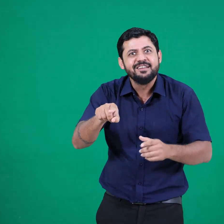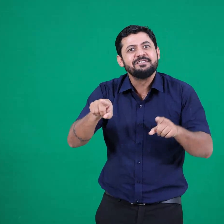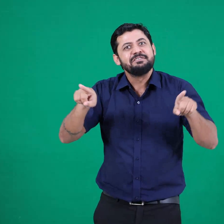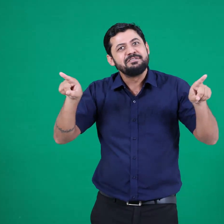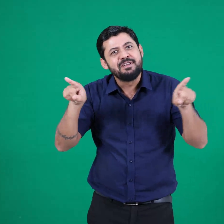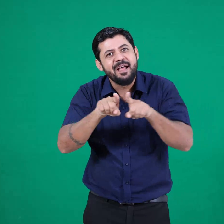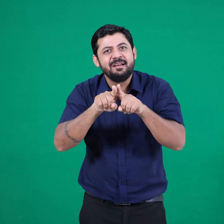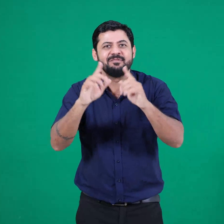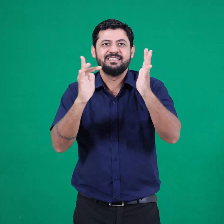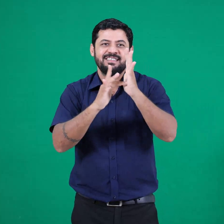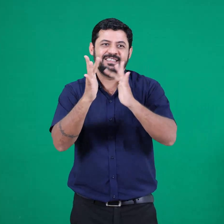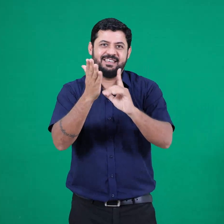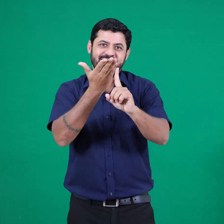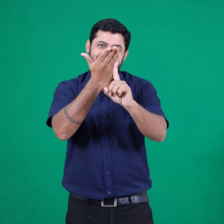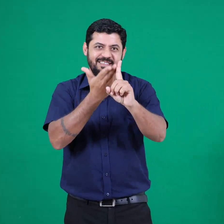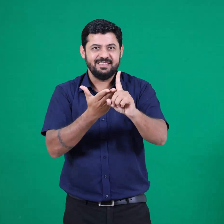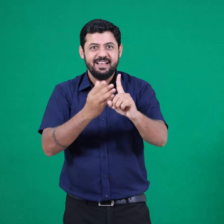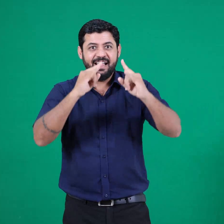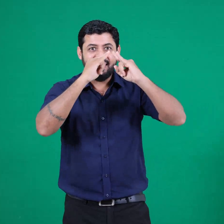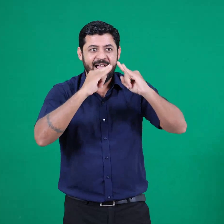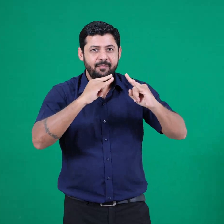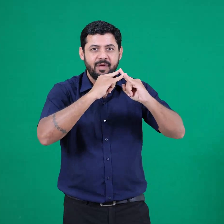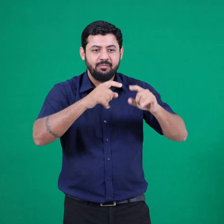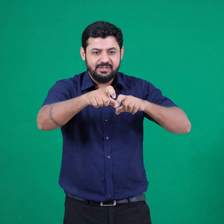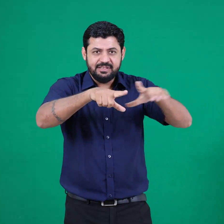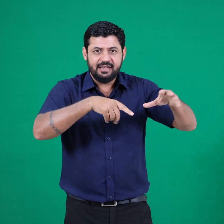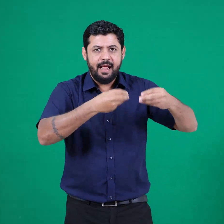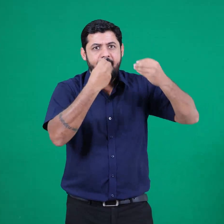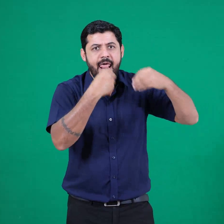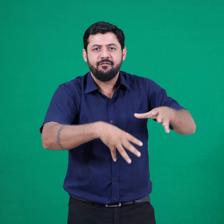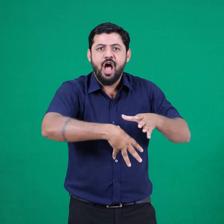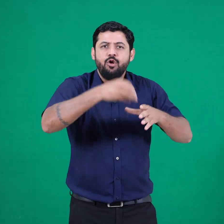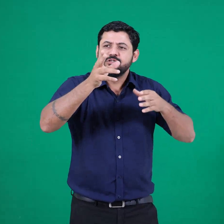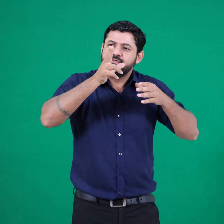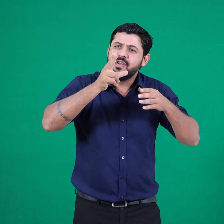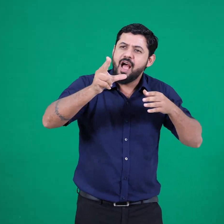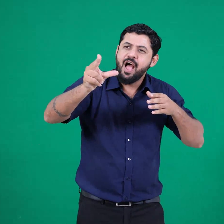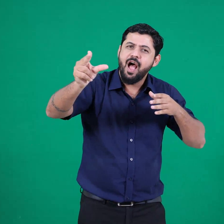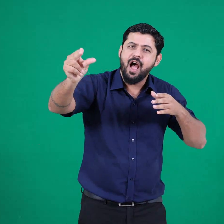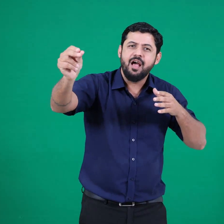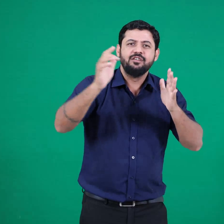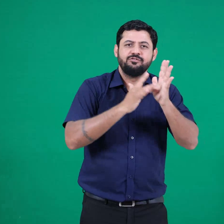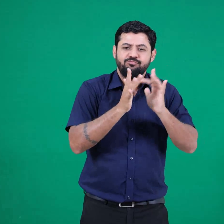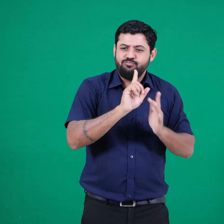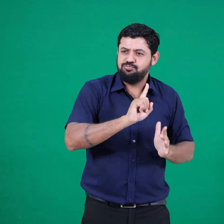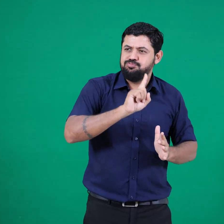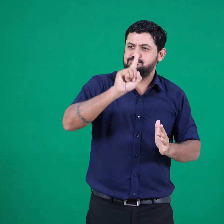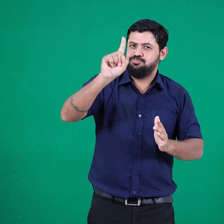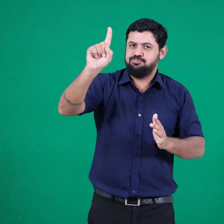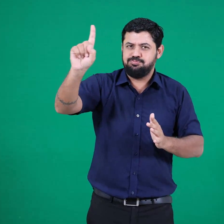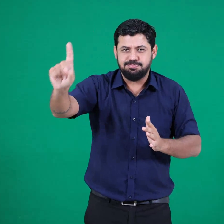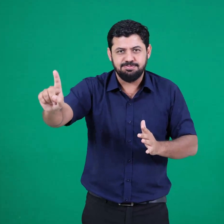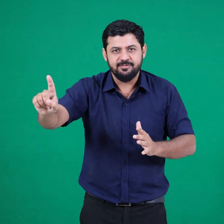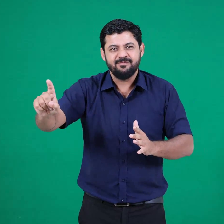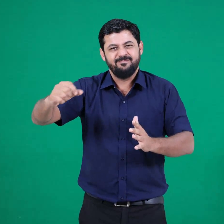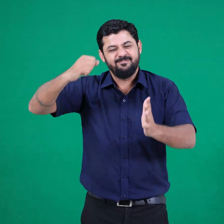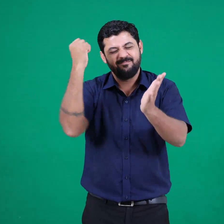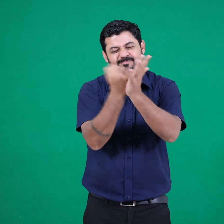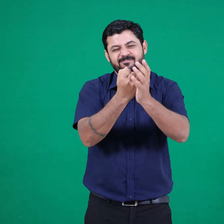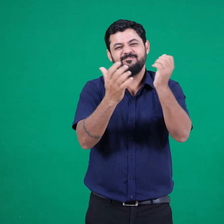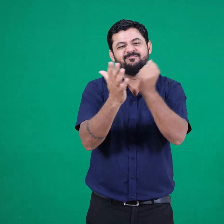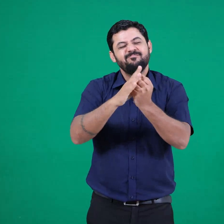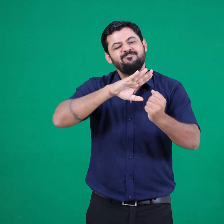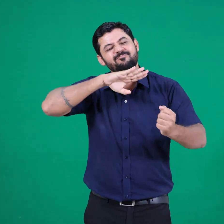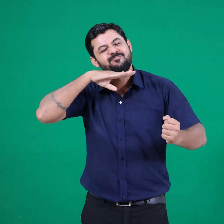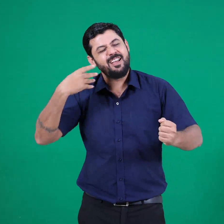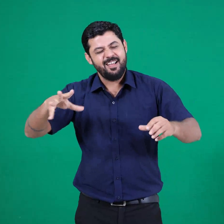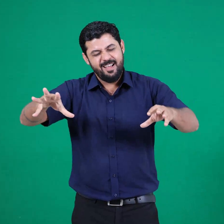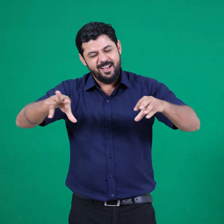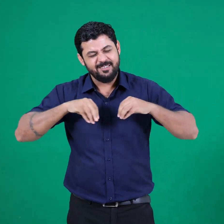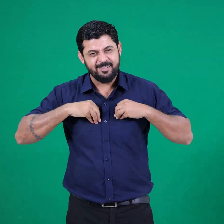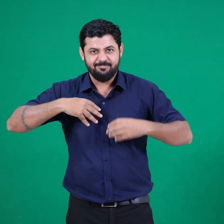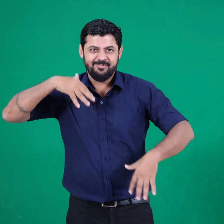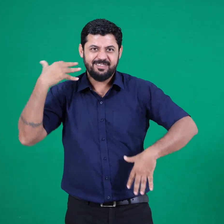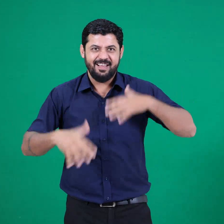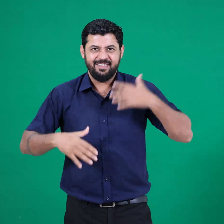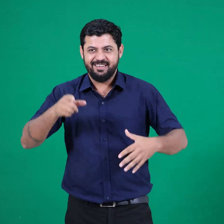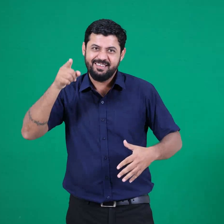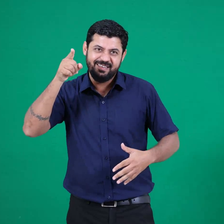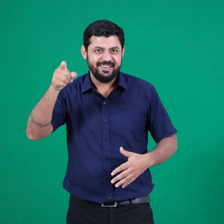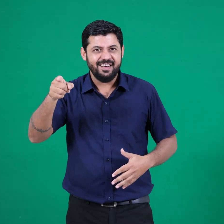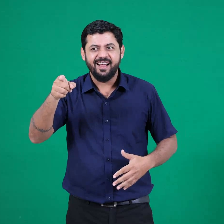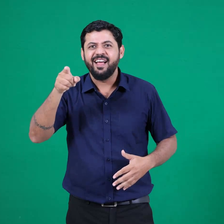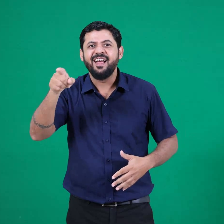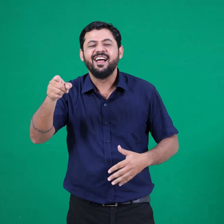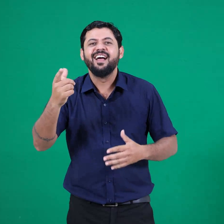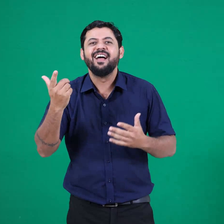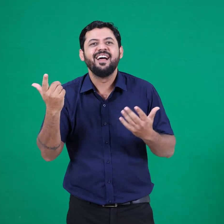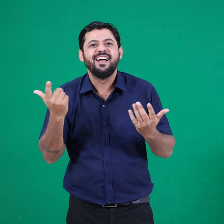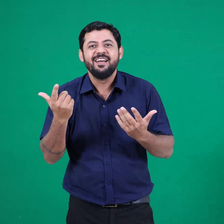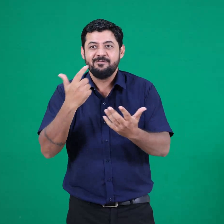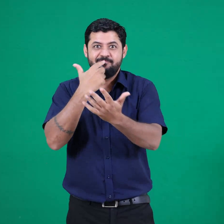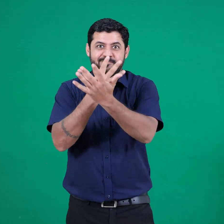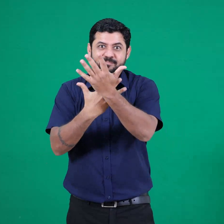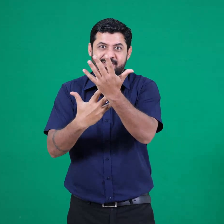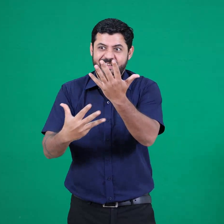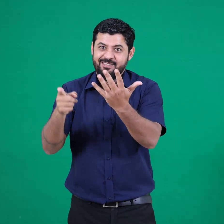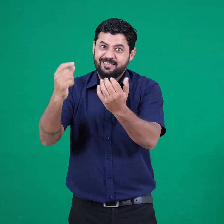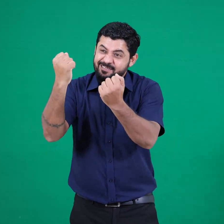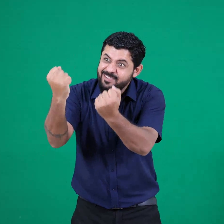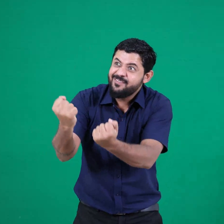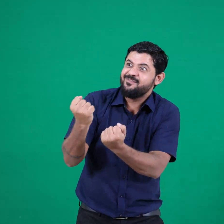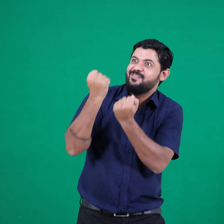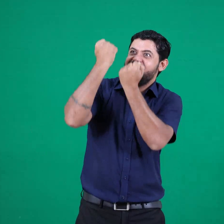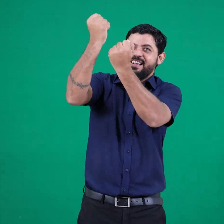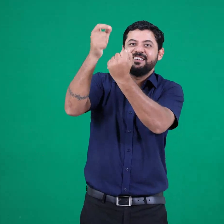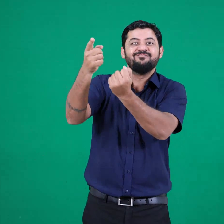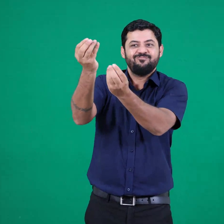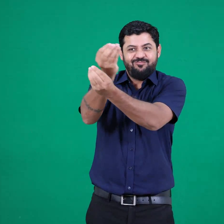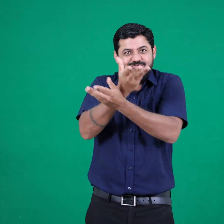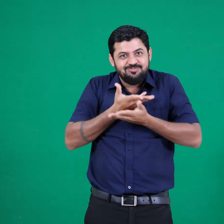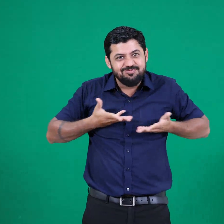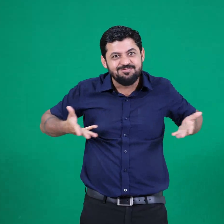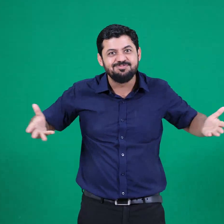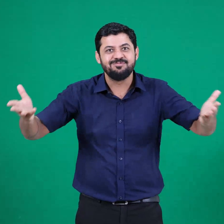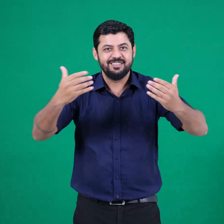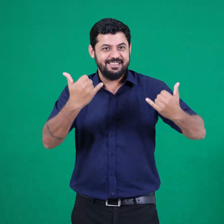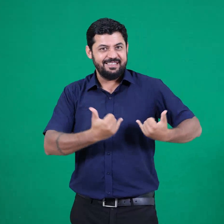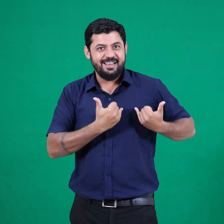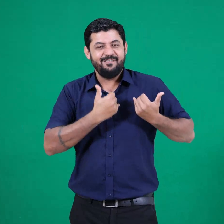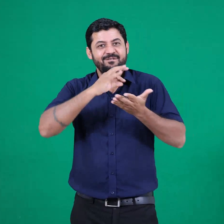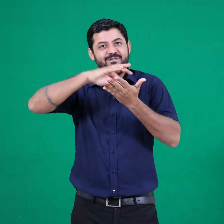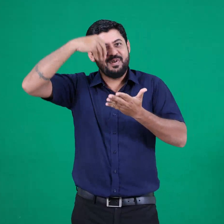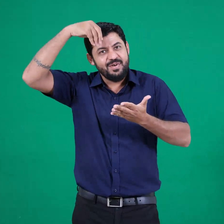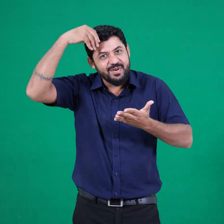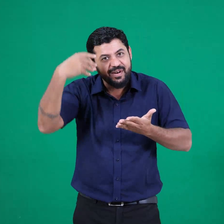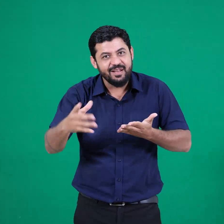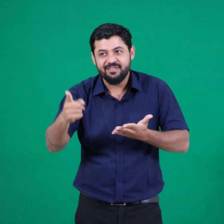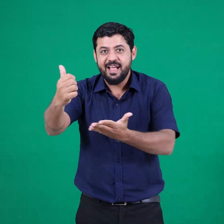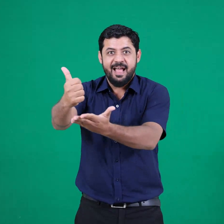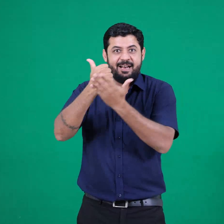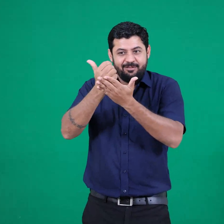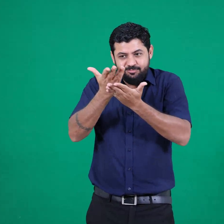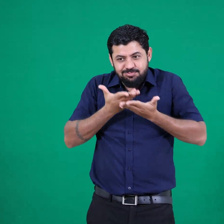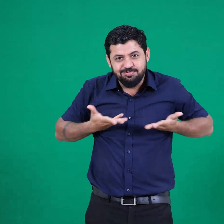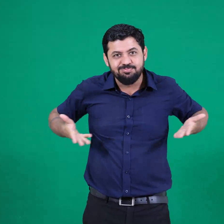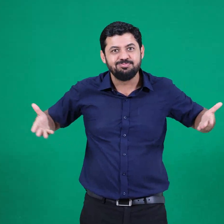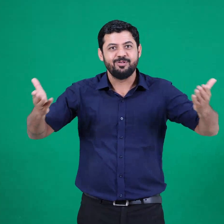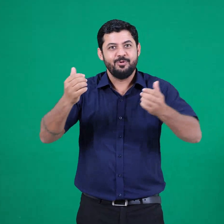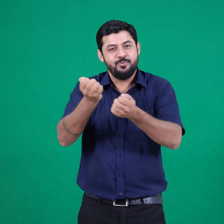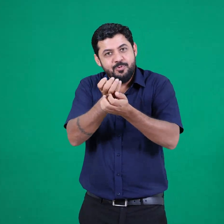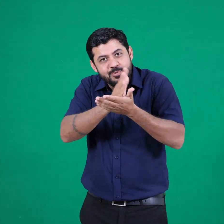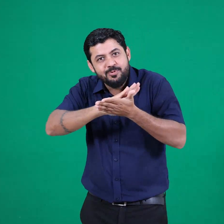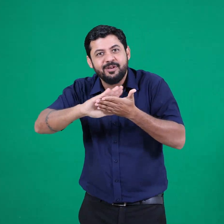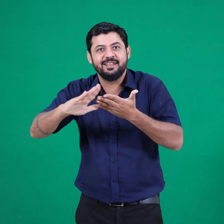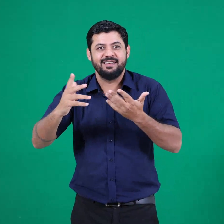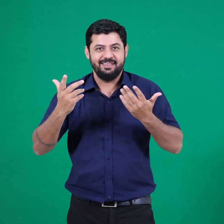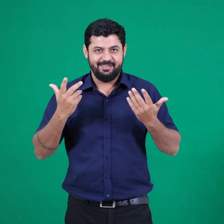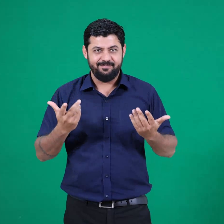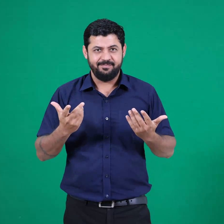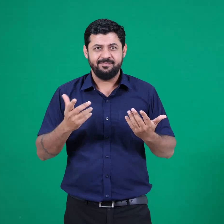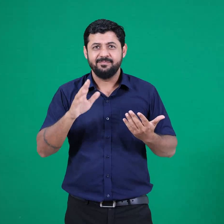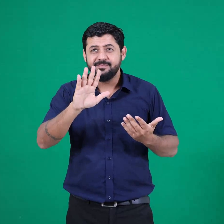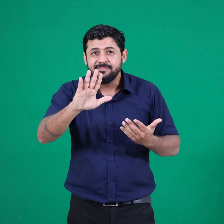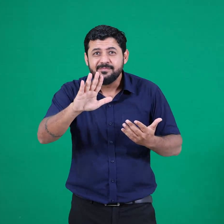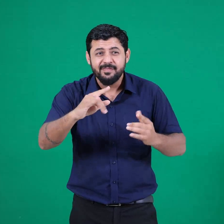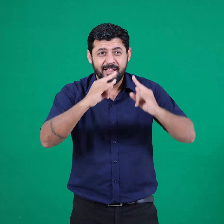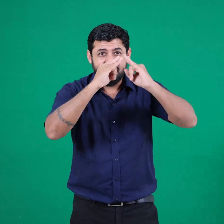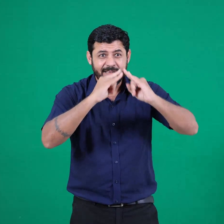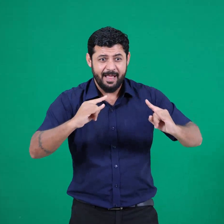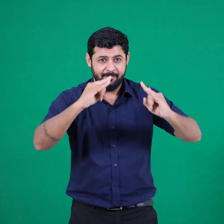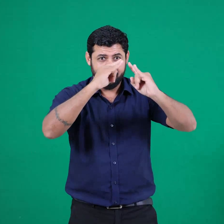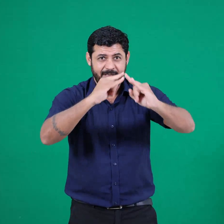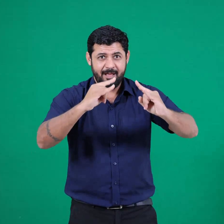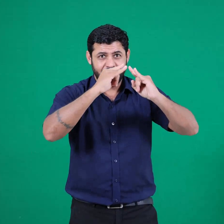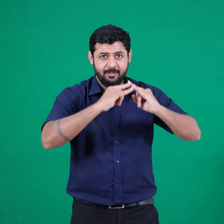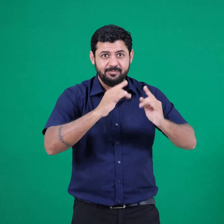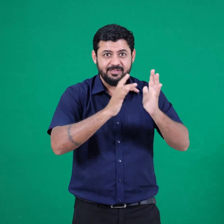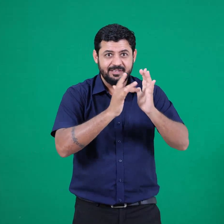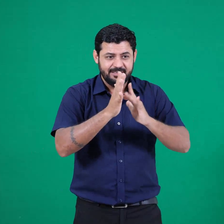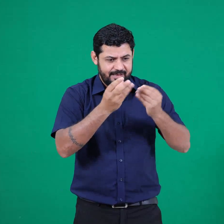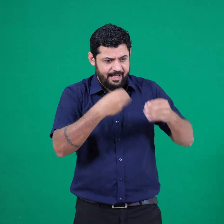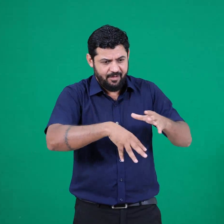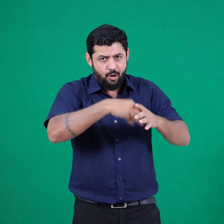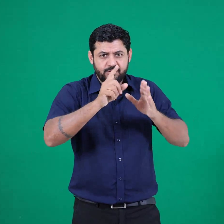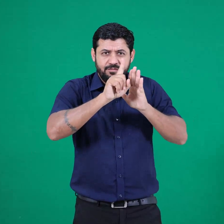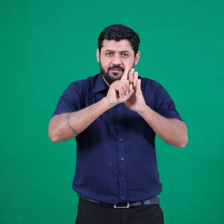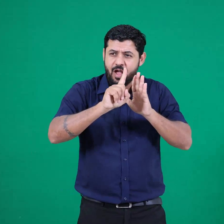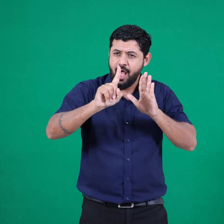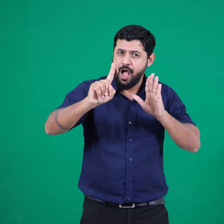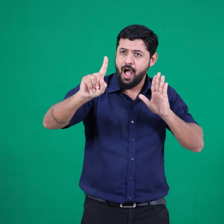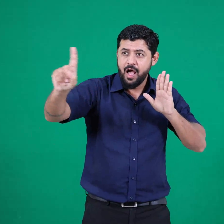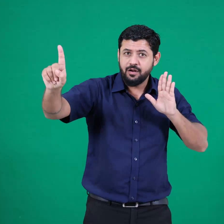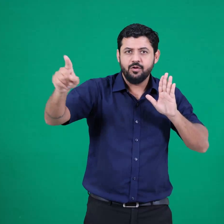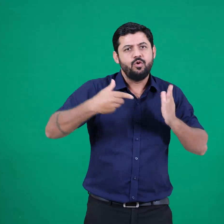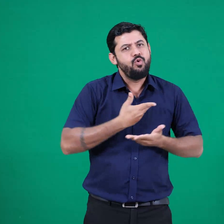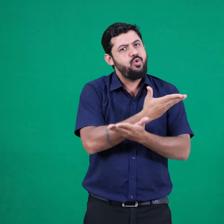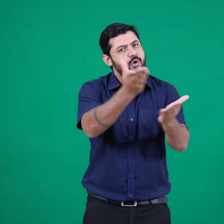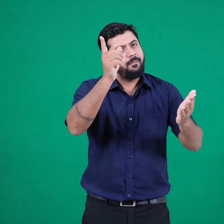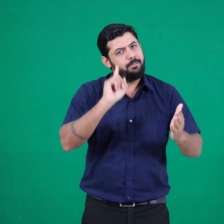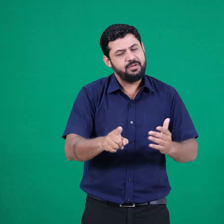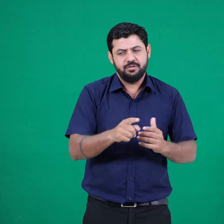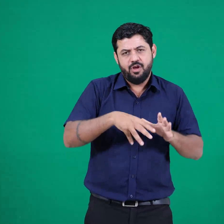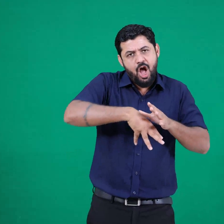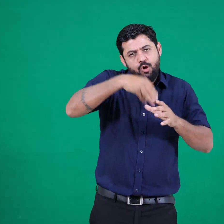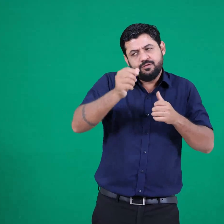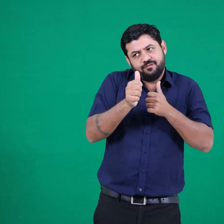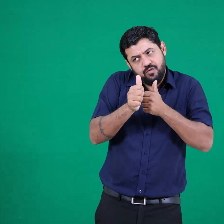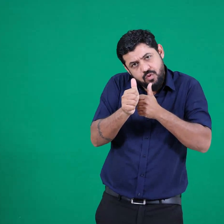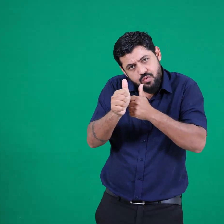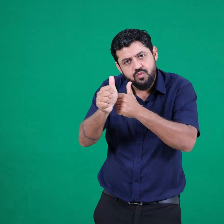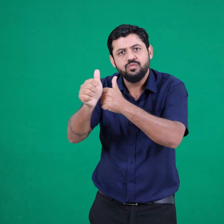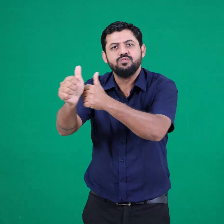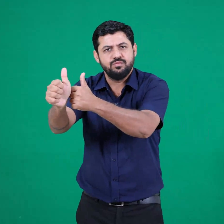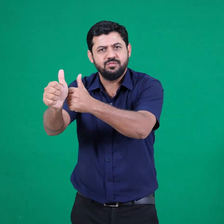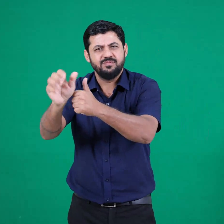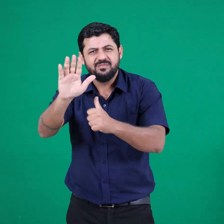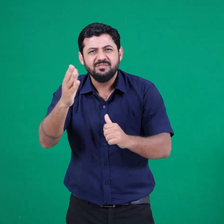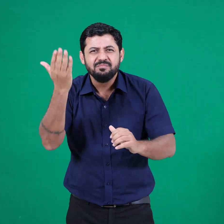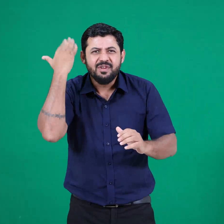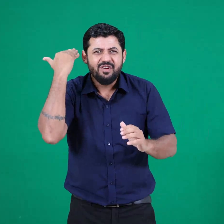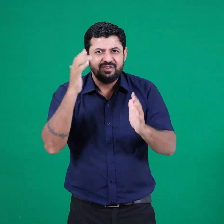And so Jesus also suffered outside the city gate, to sanctify the people by His own blood.